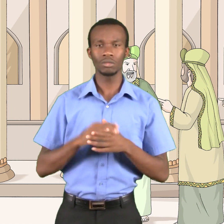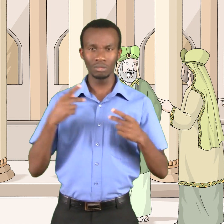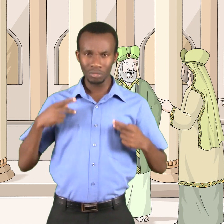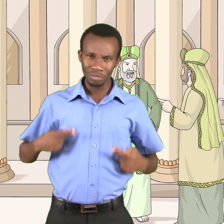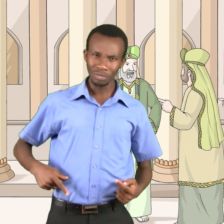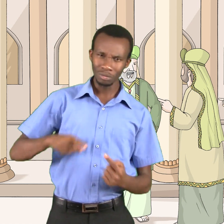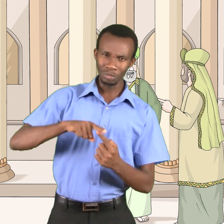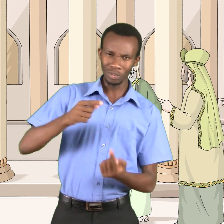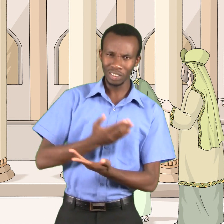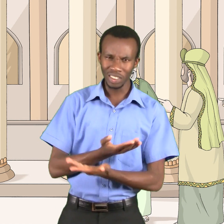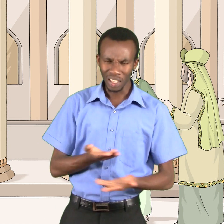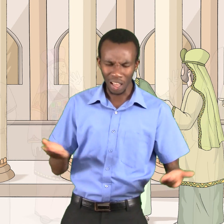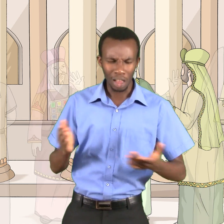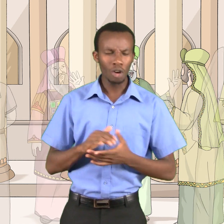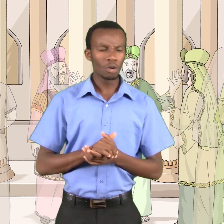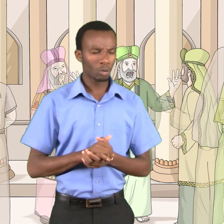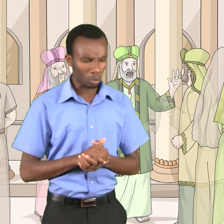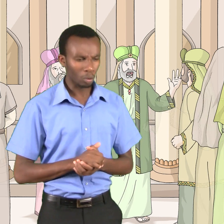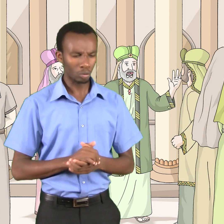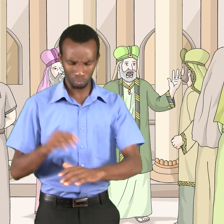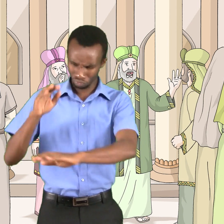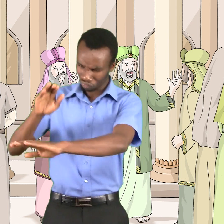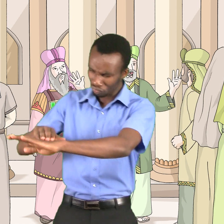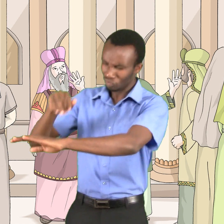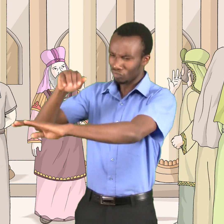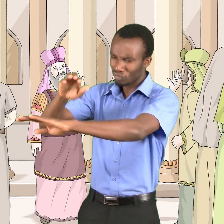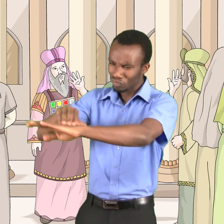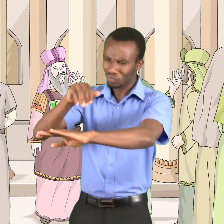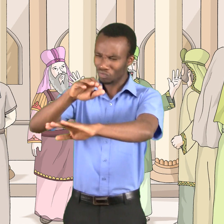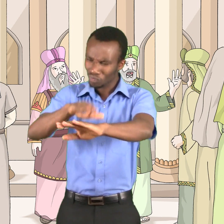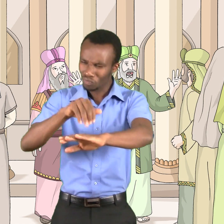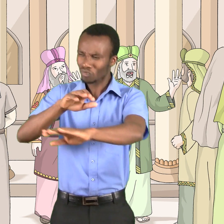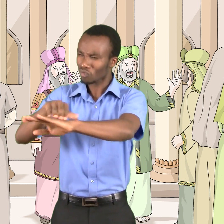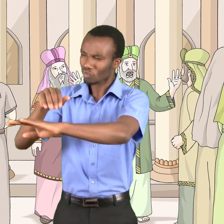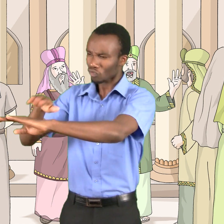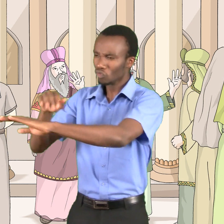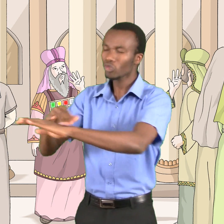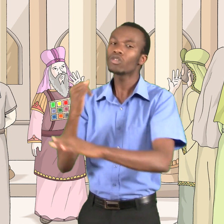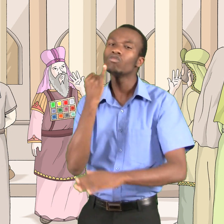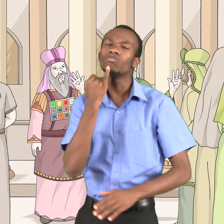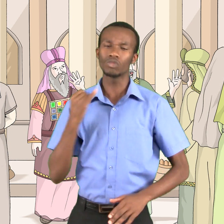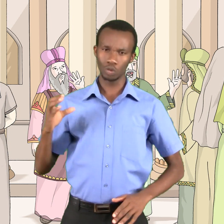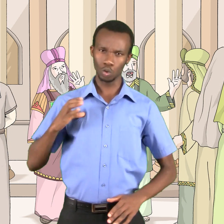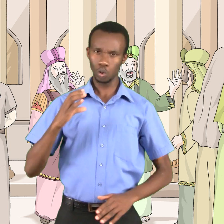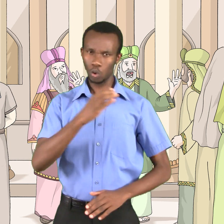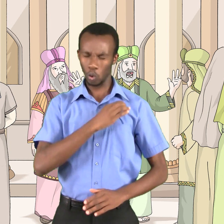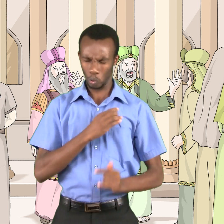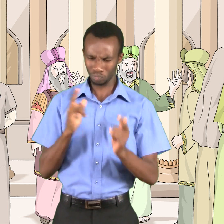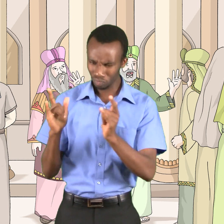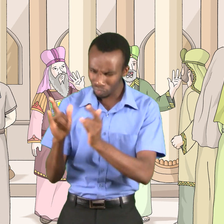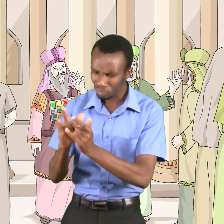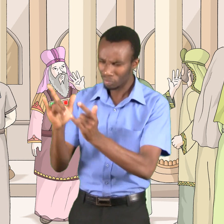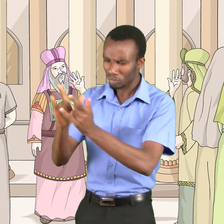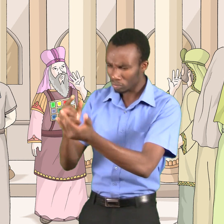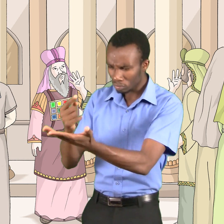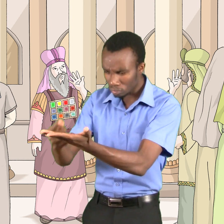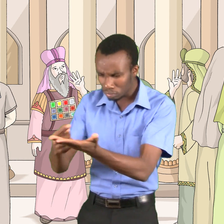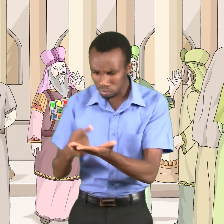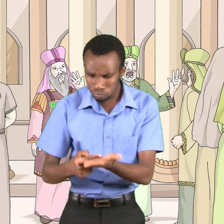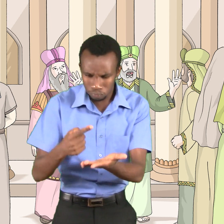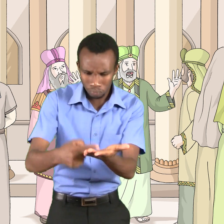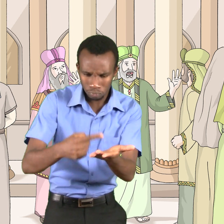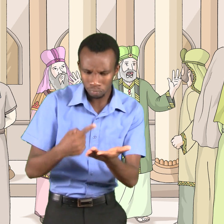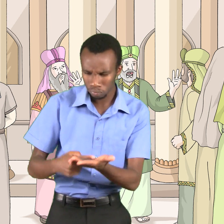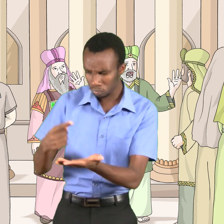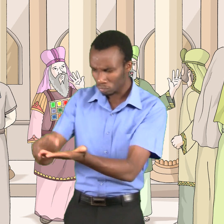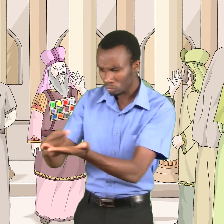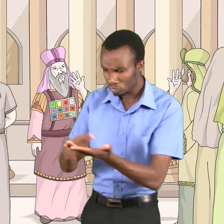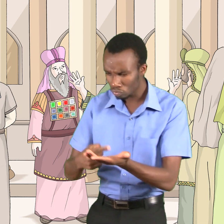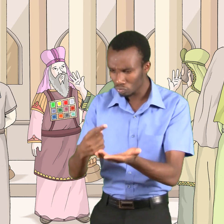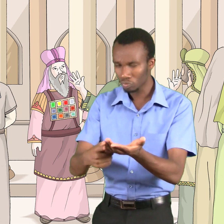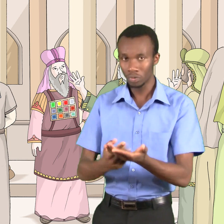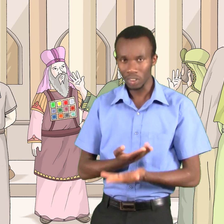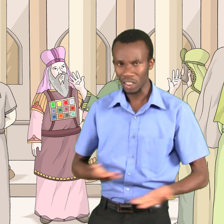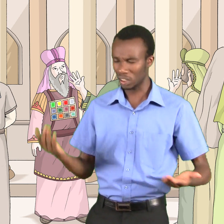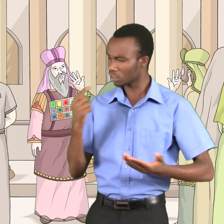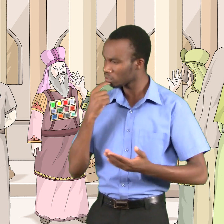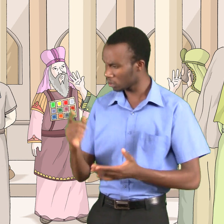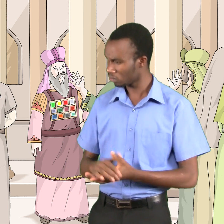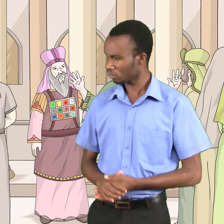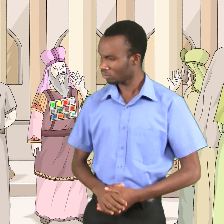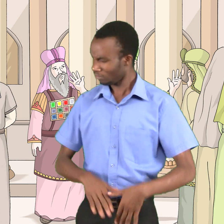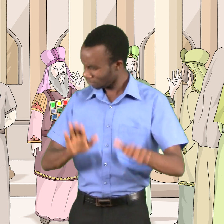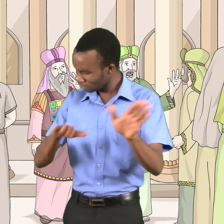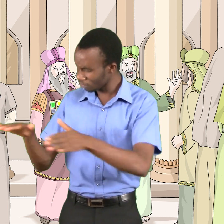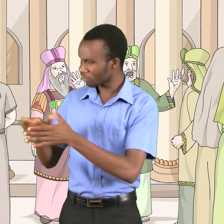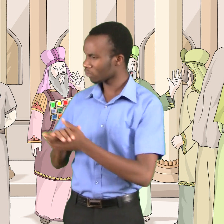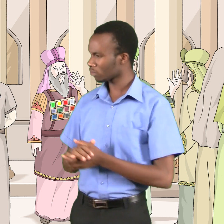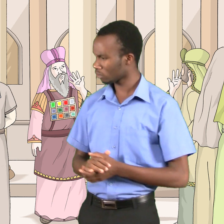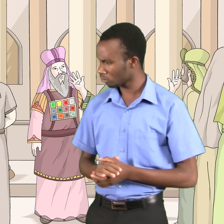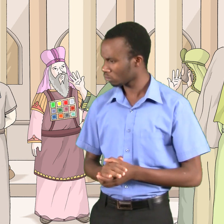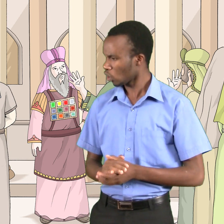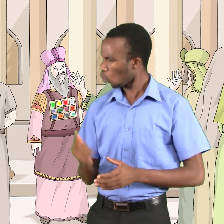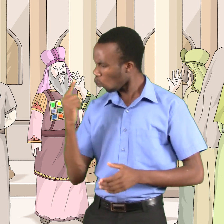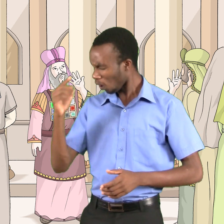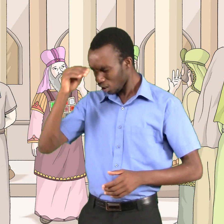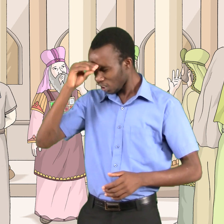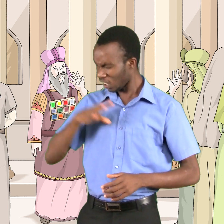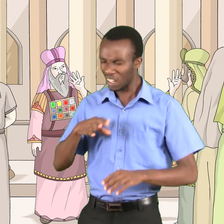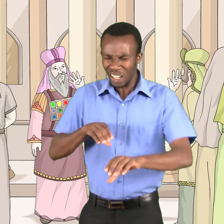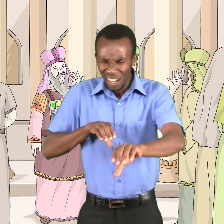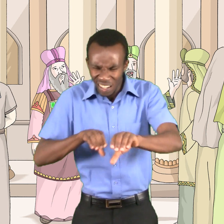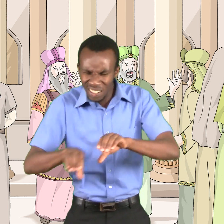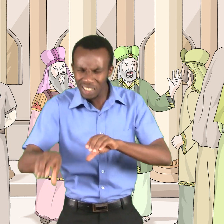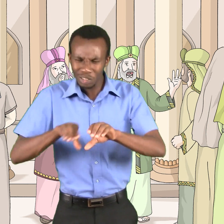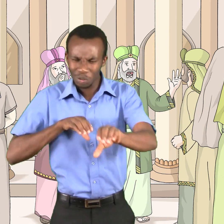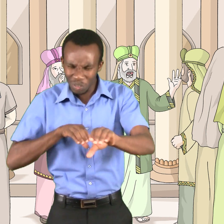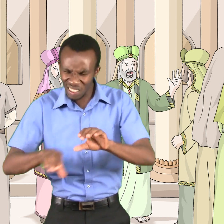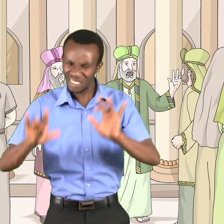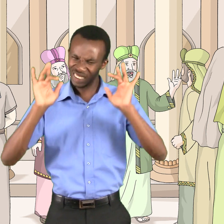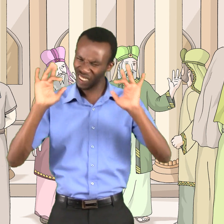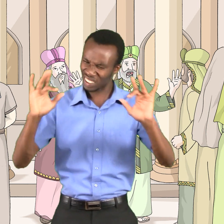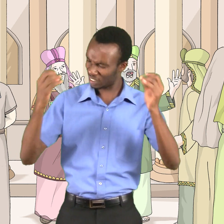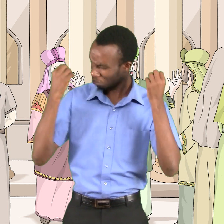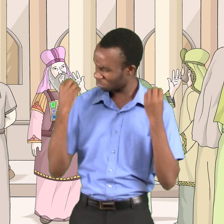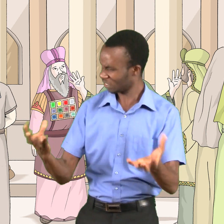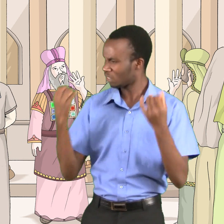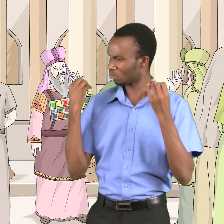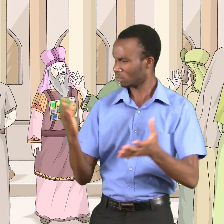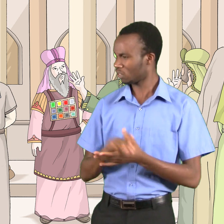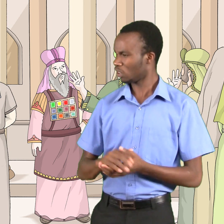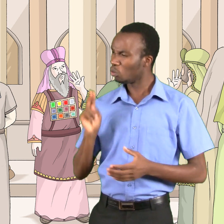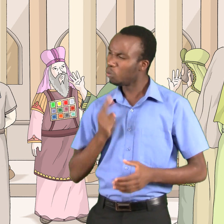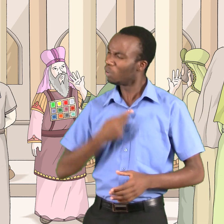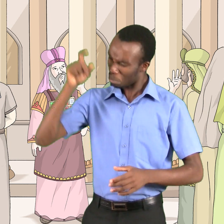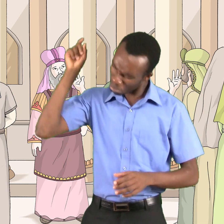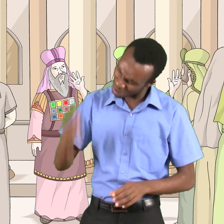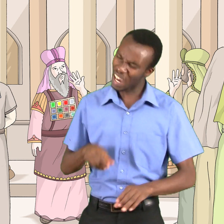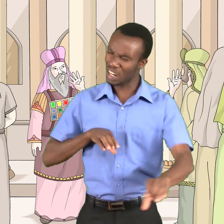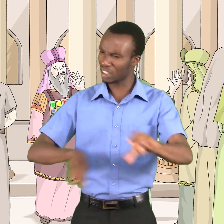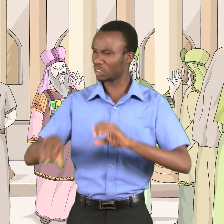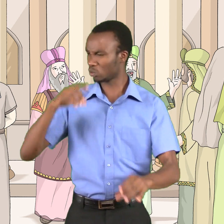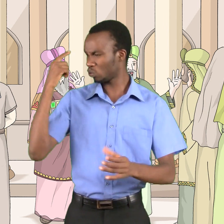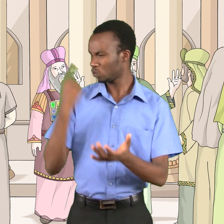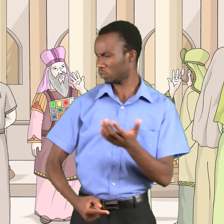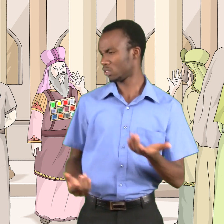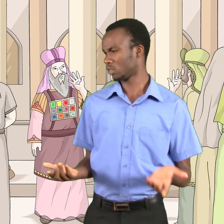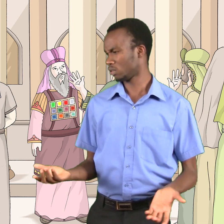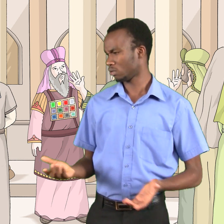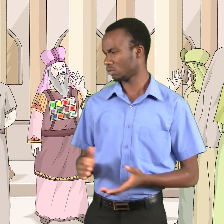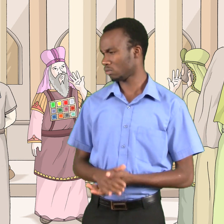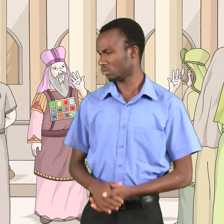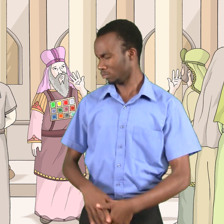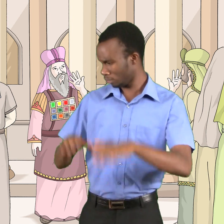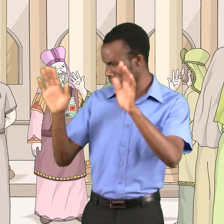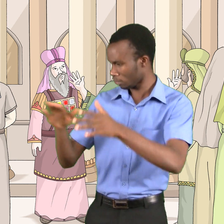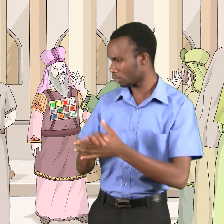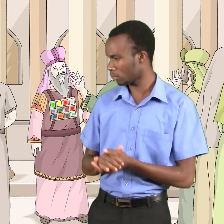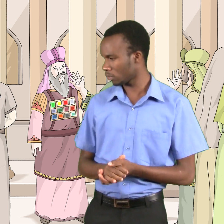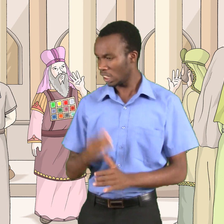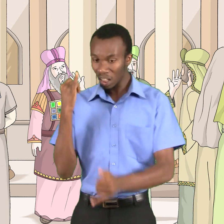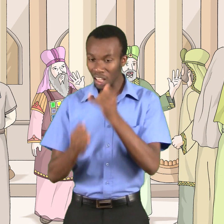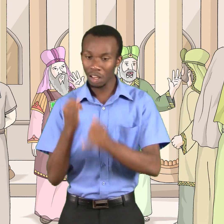Then the chief priests and Pharisees convened the Sanhedrin and said, “What are we to do?